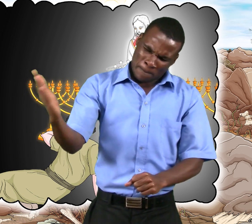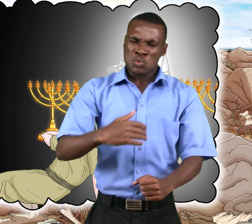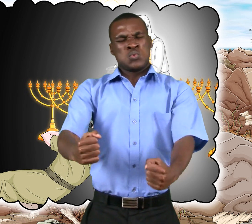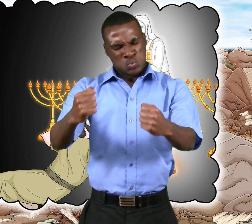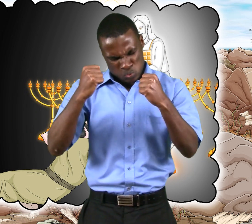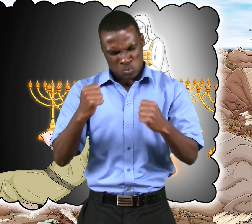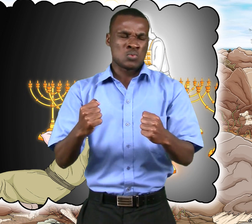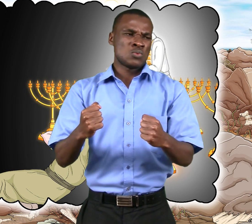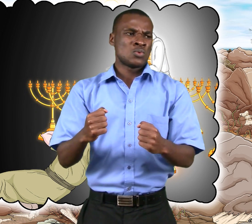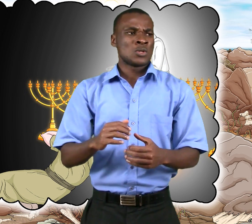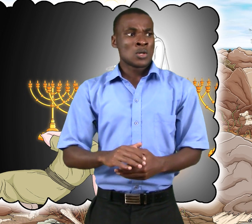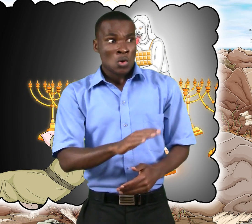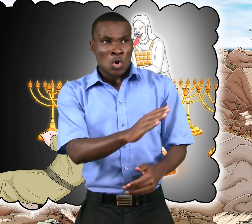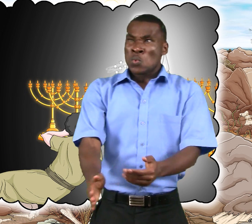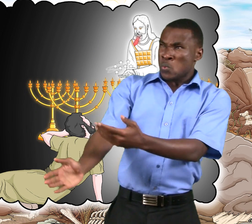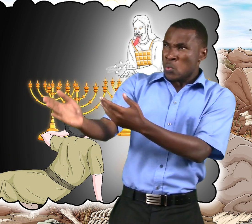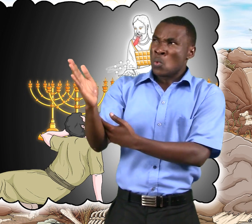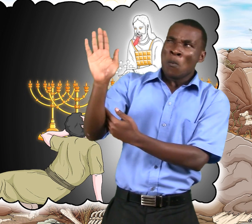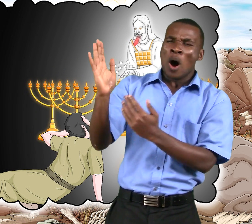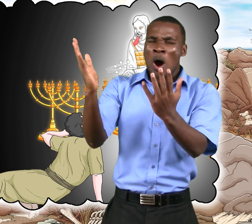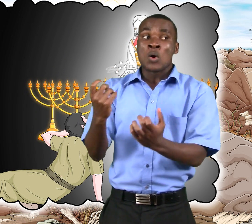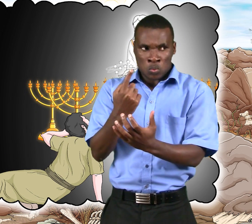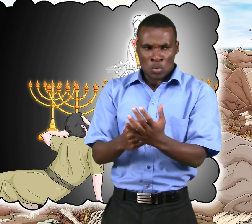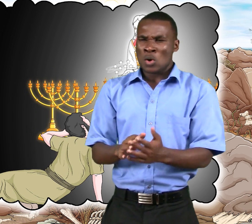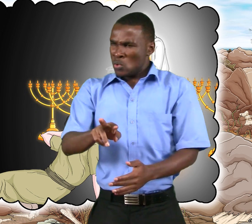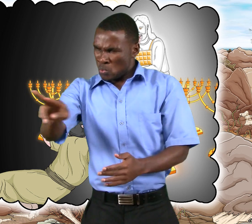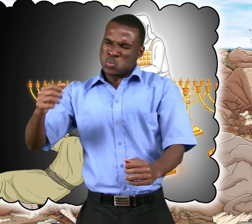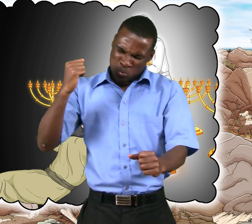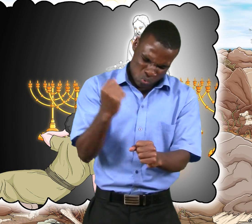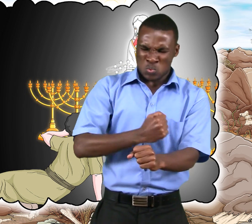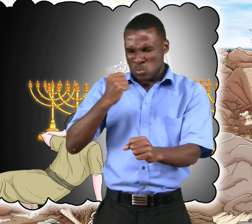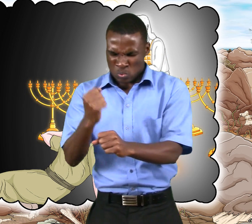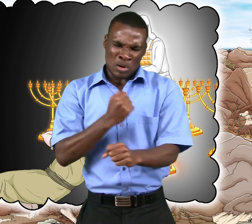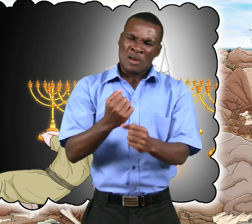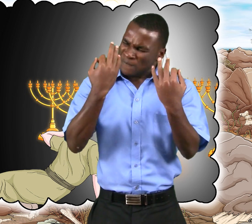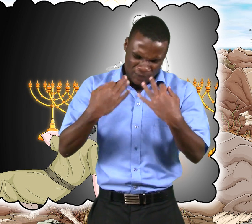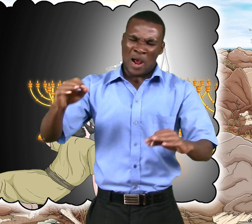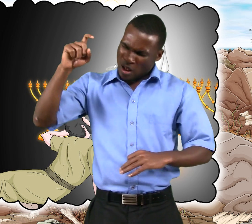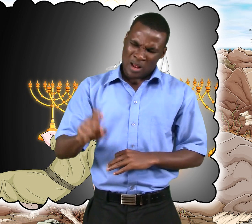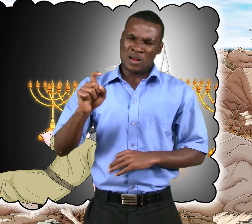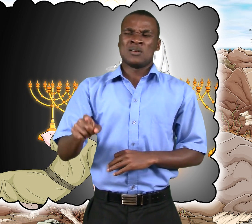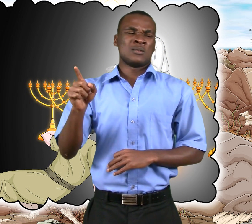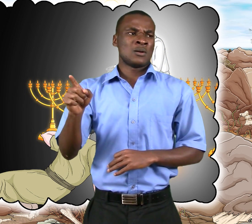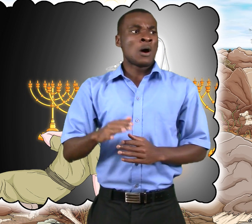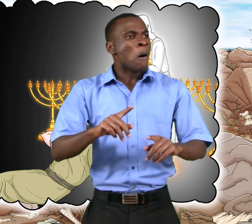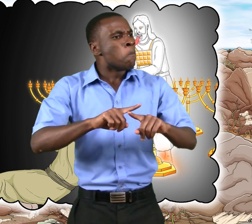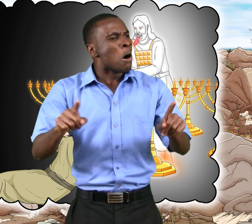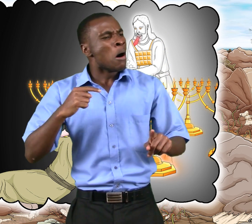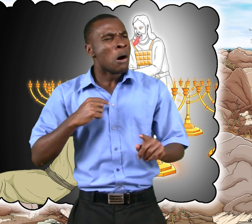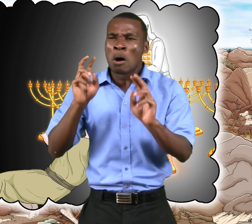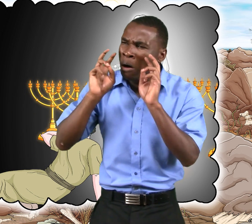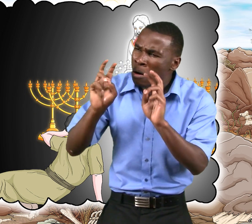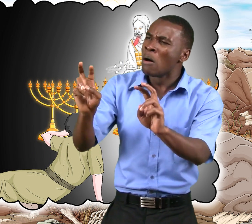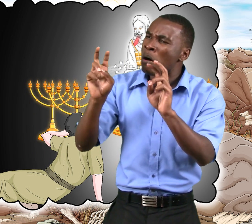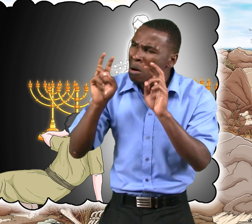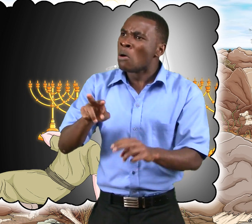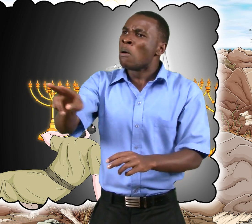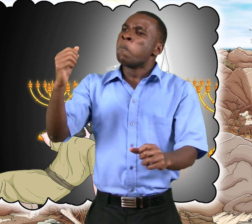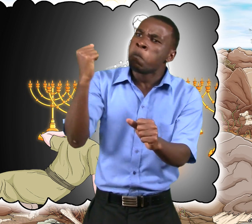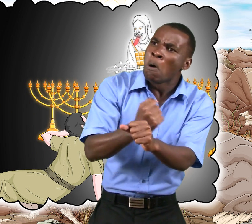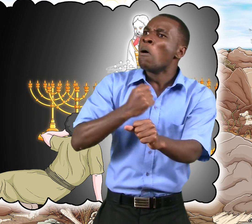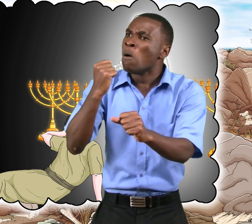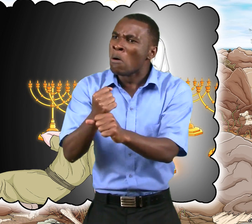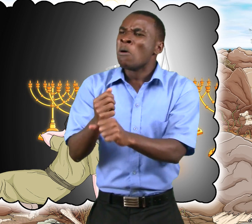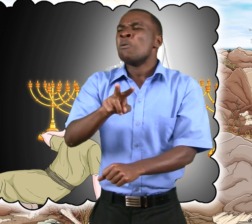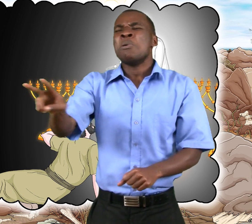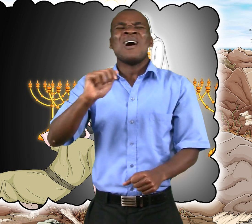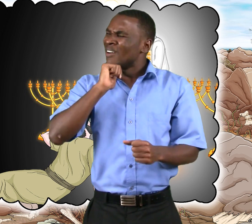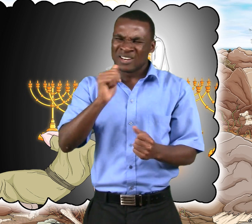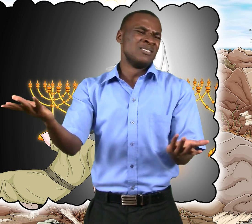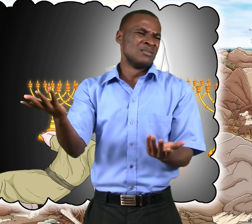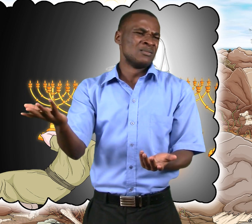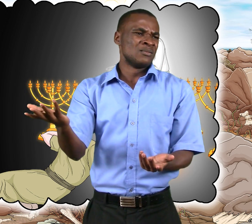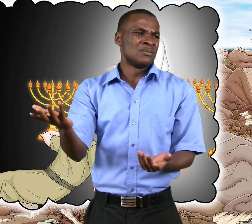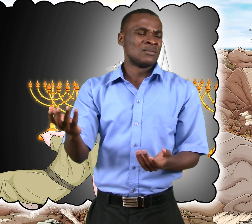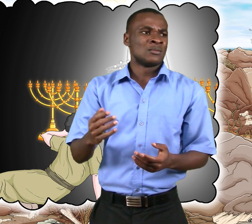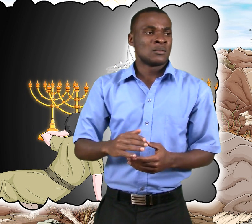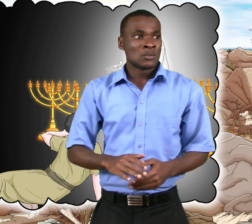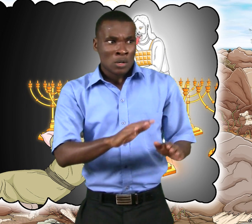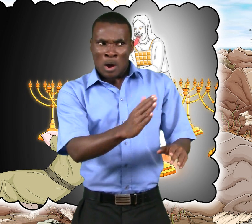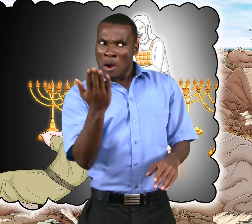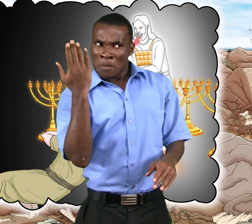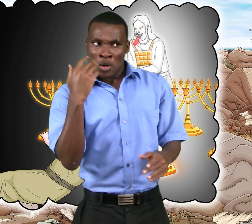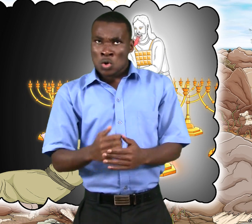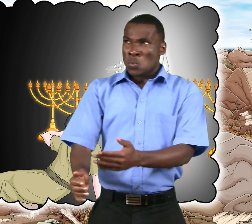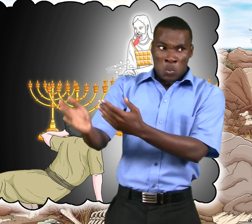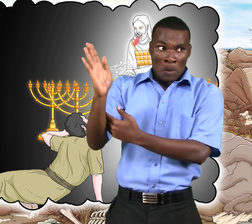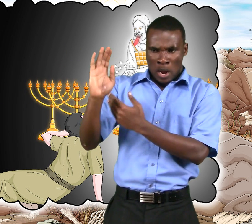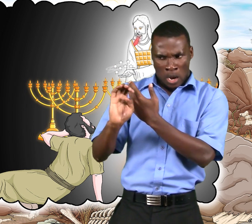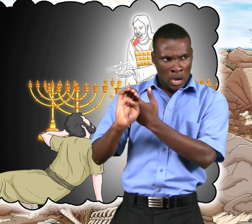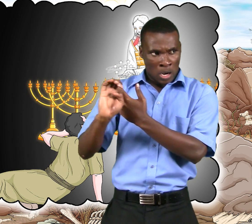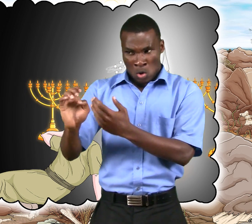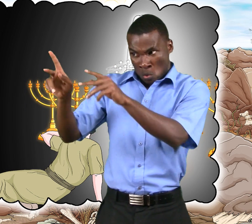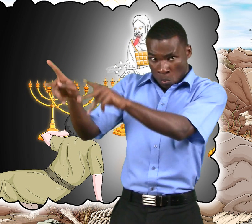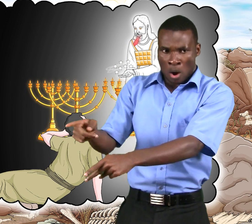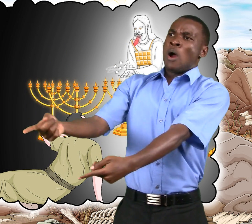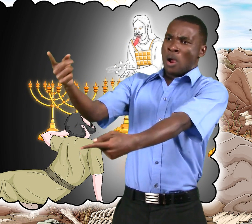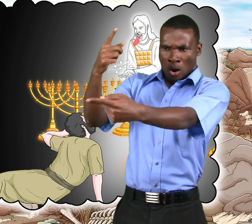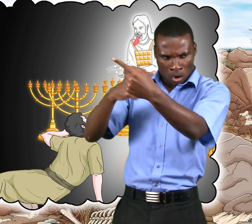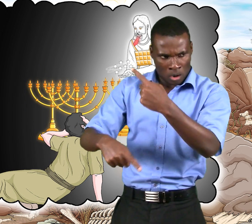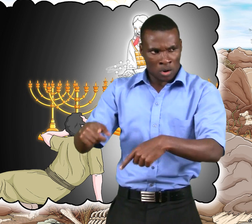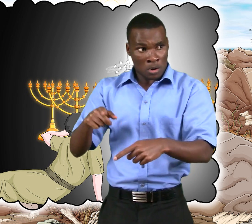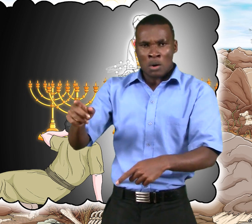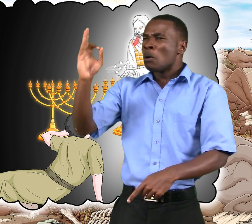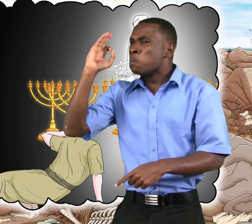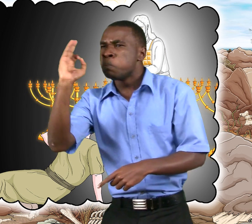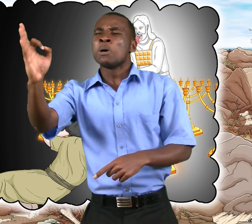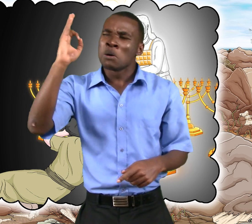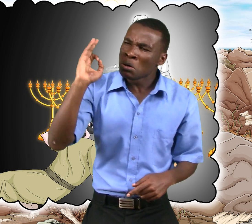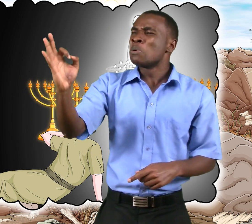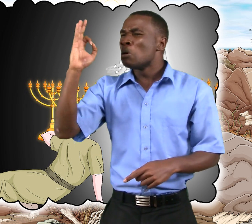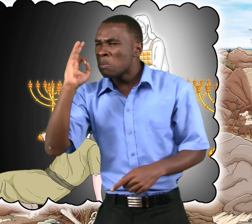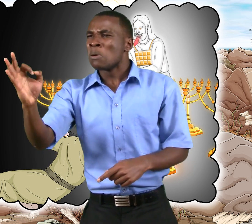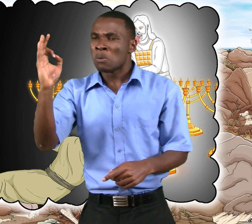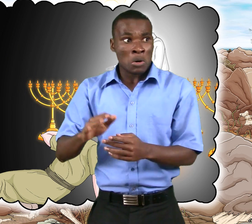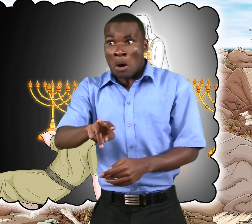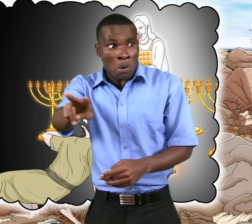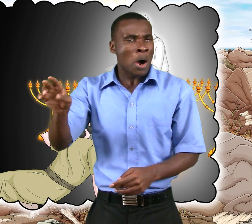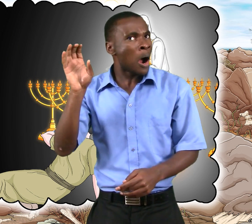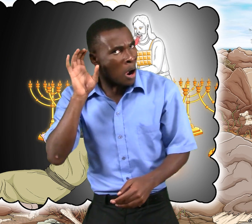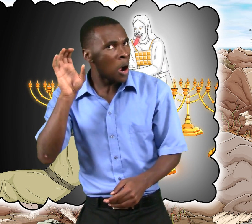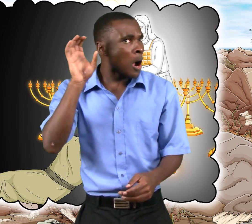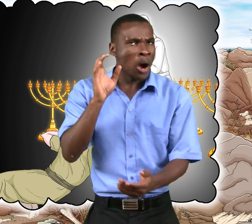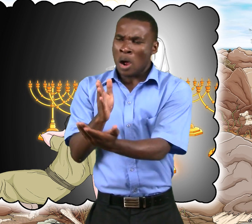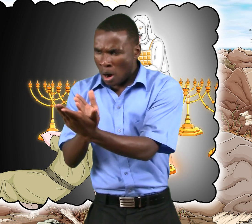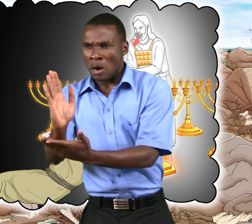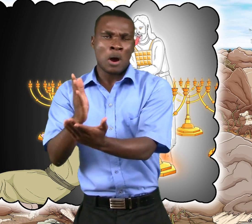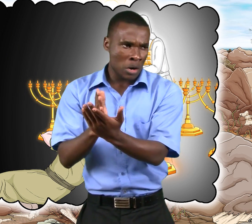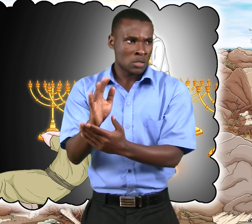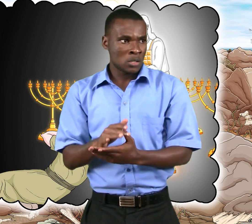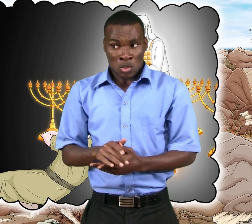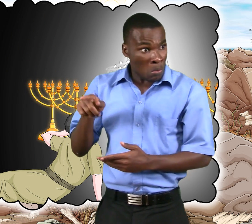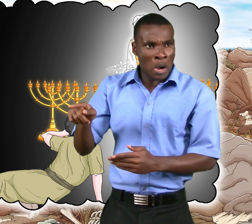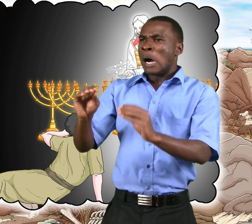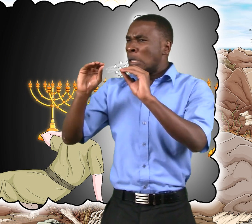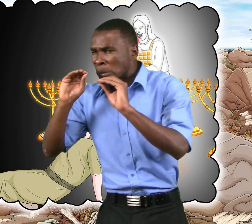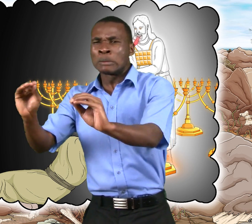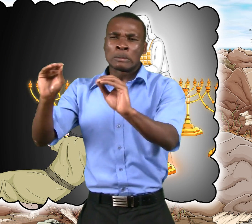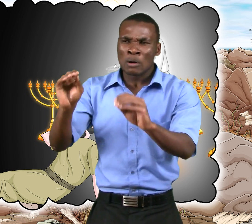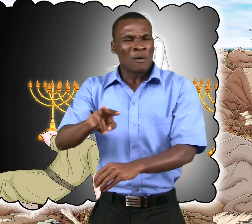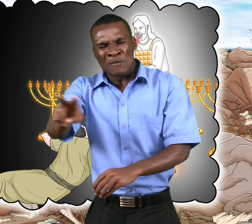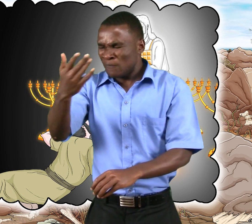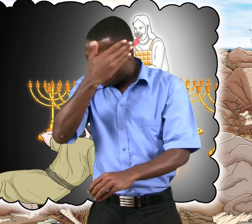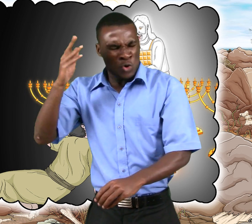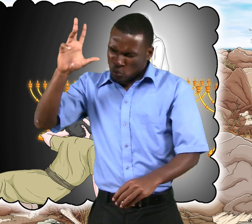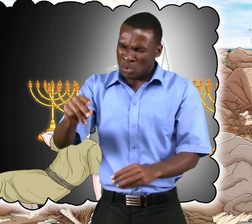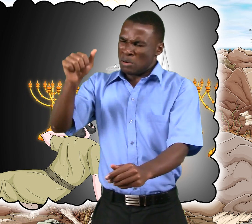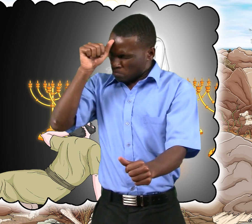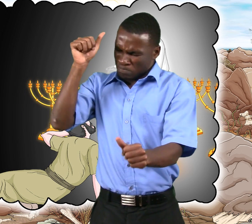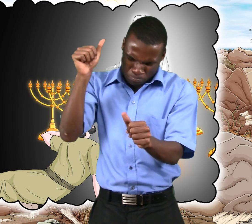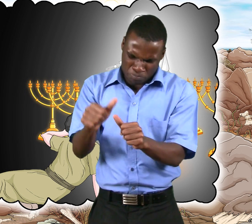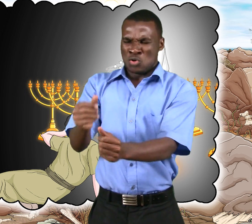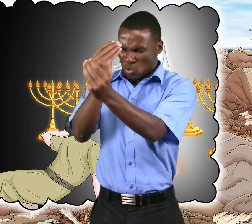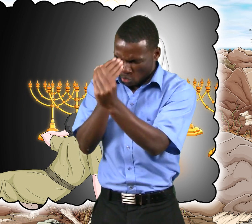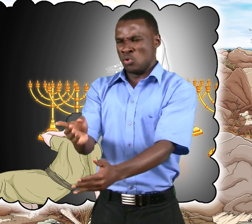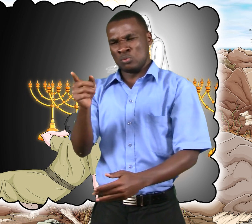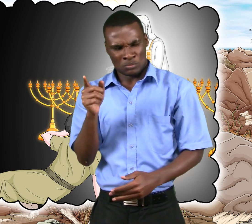Remember, then, what you have received and heard. Keep it and repent.